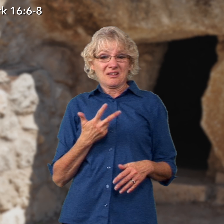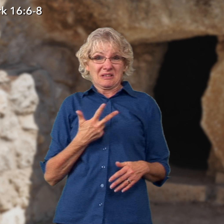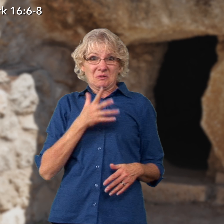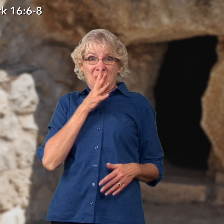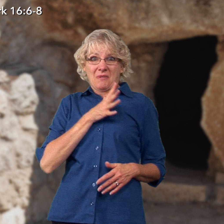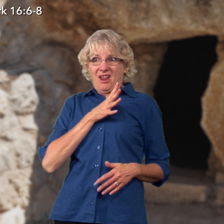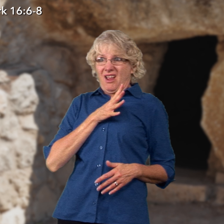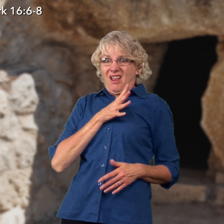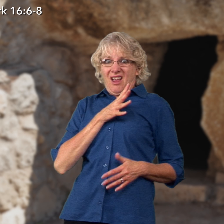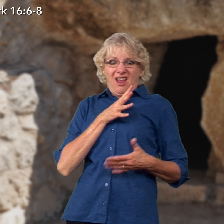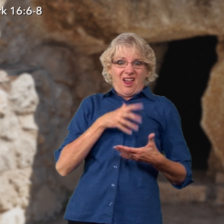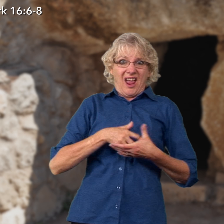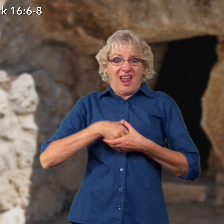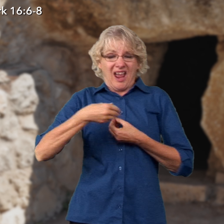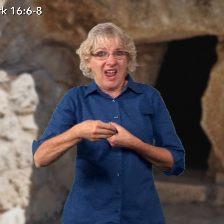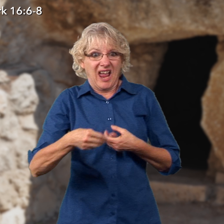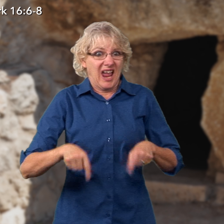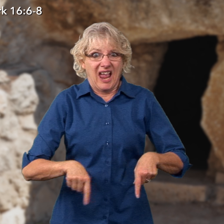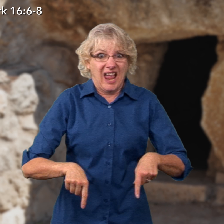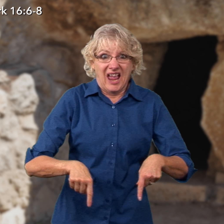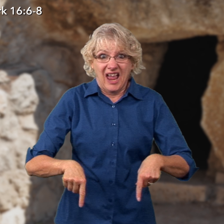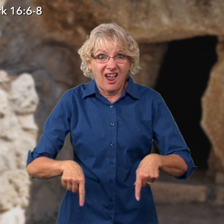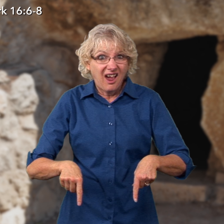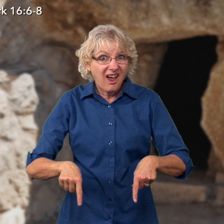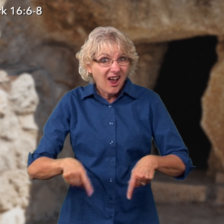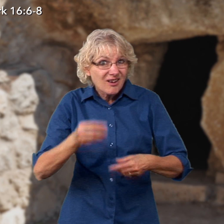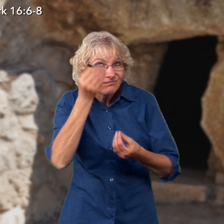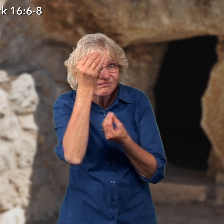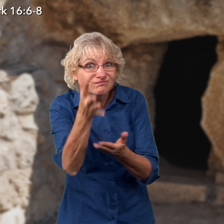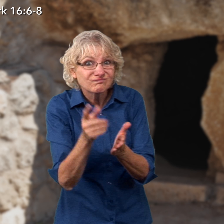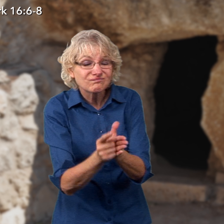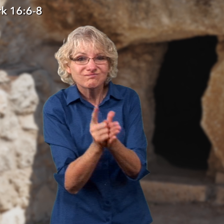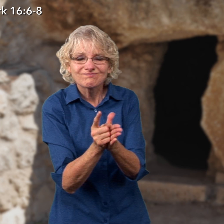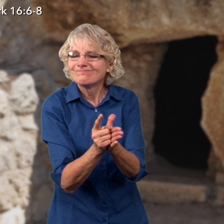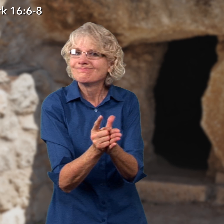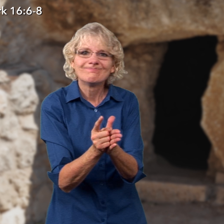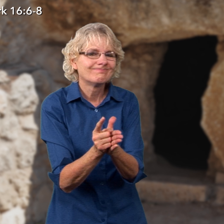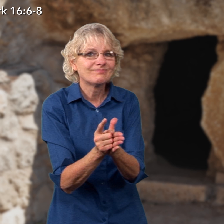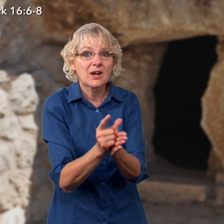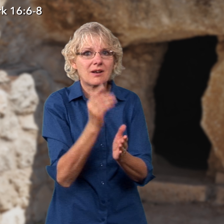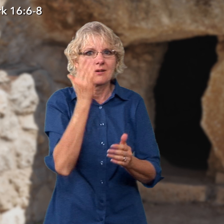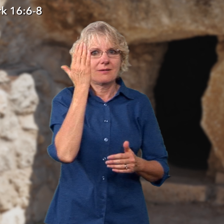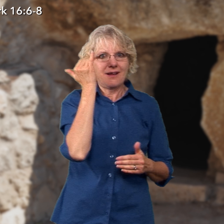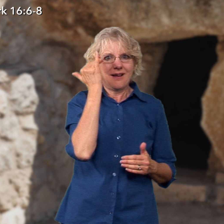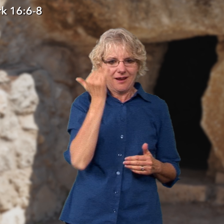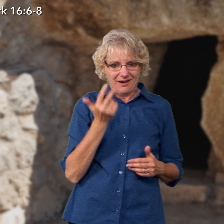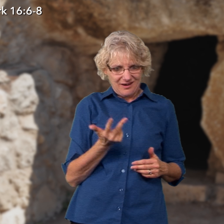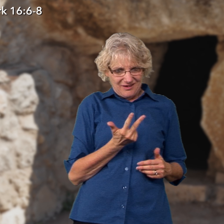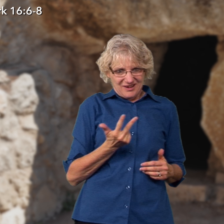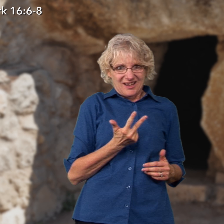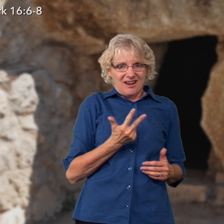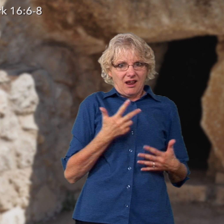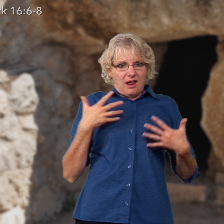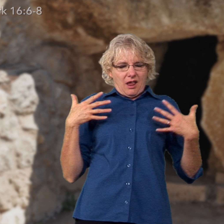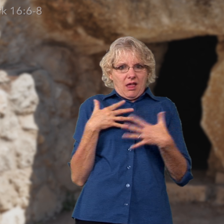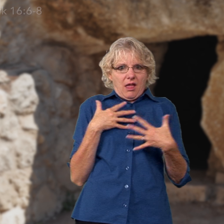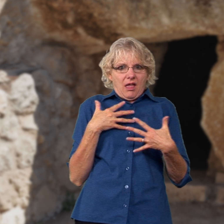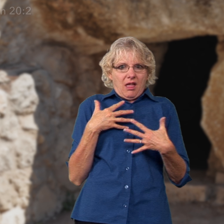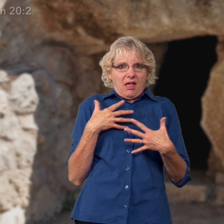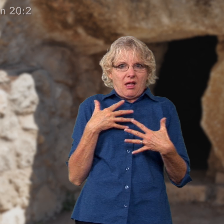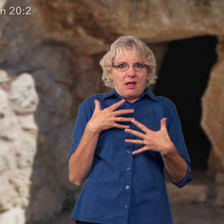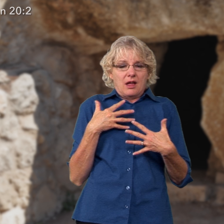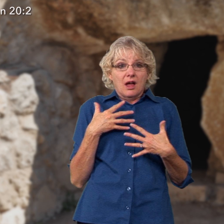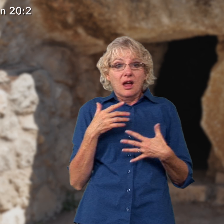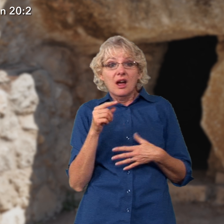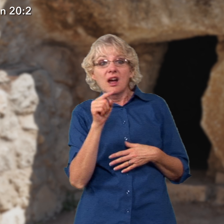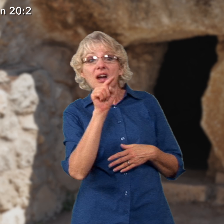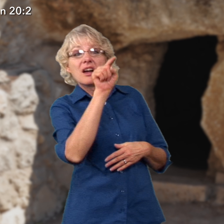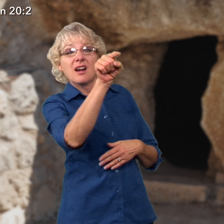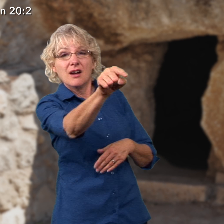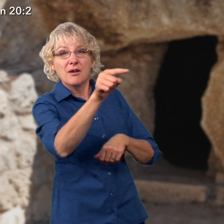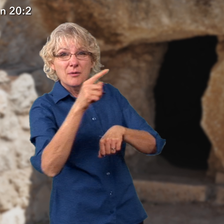And in their fear they did not say a word to anyone.